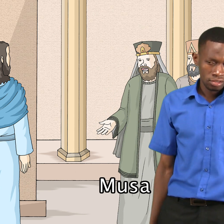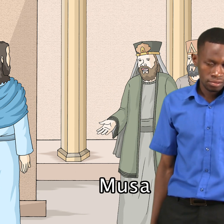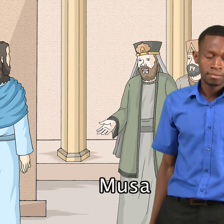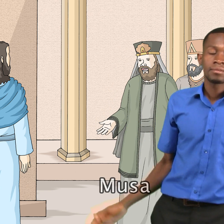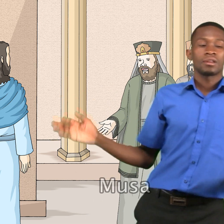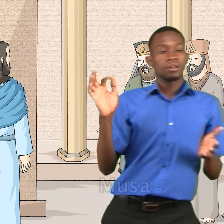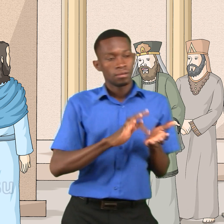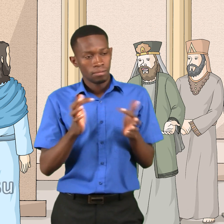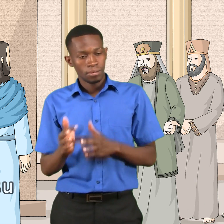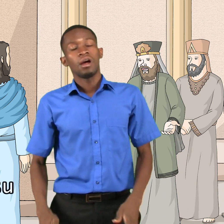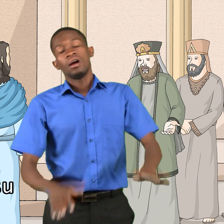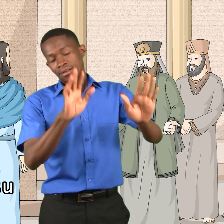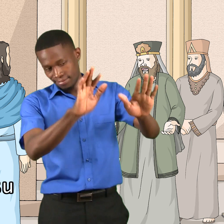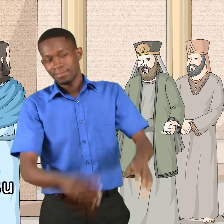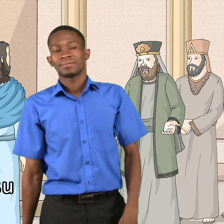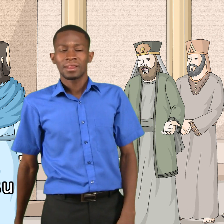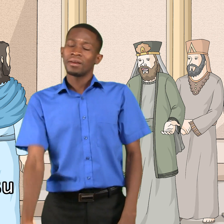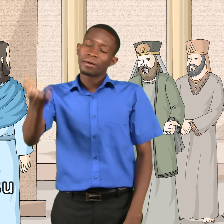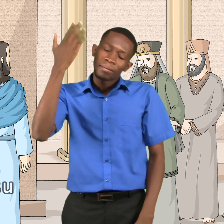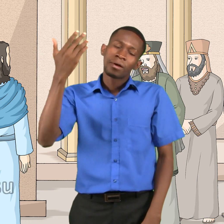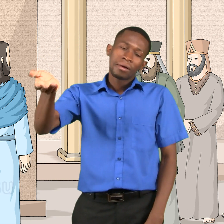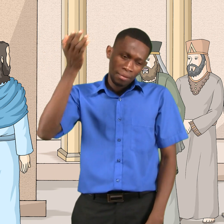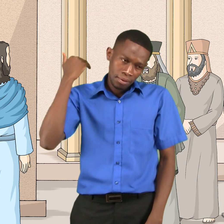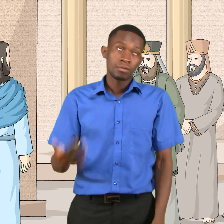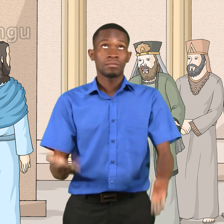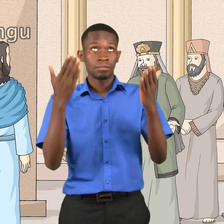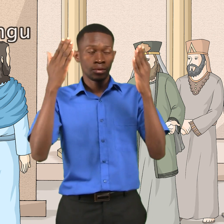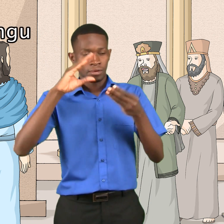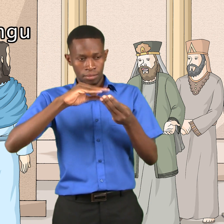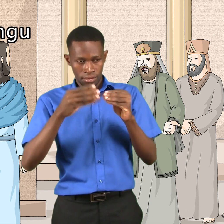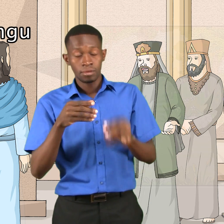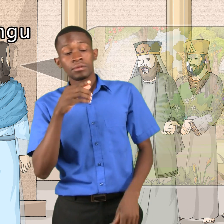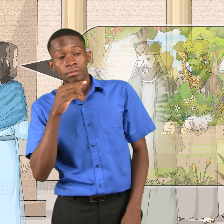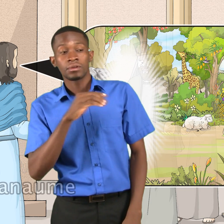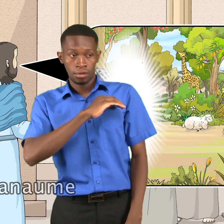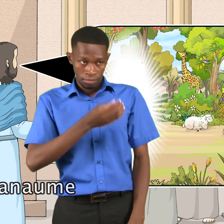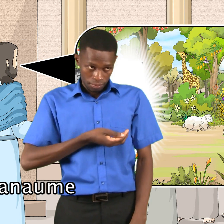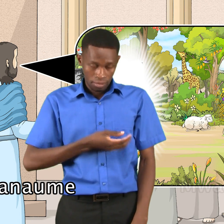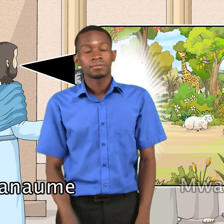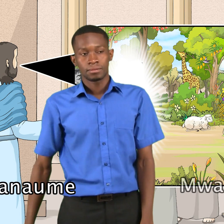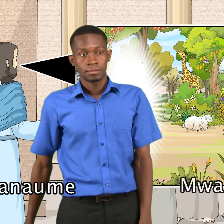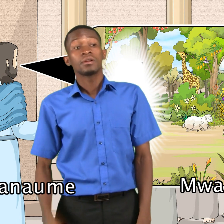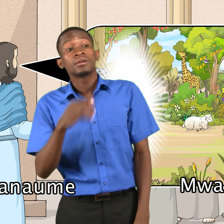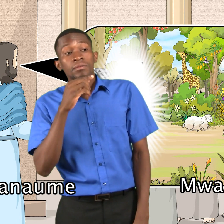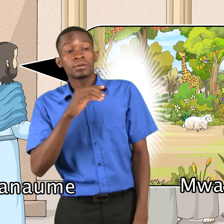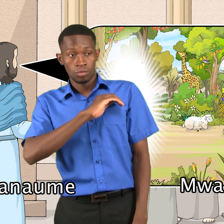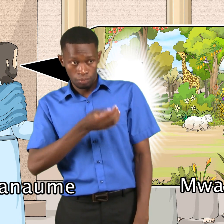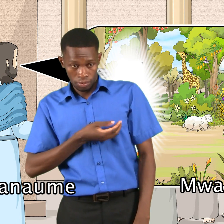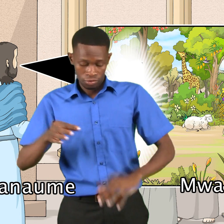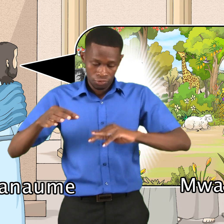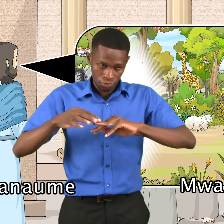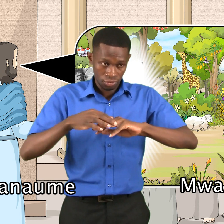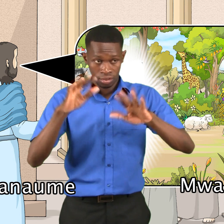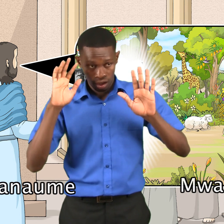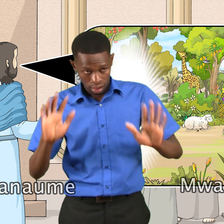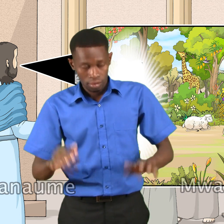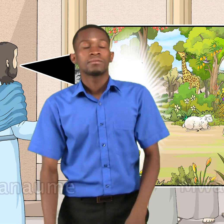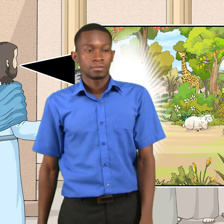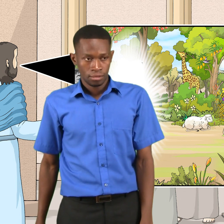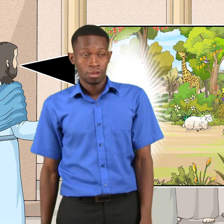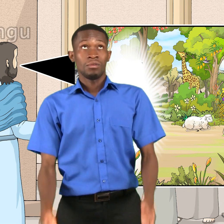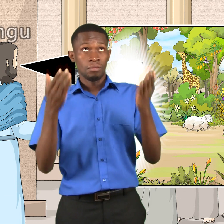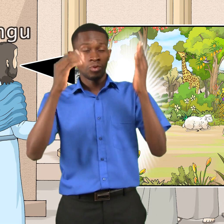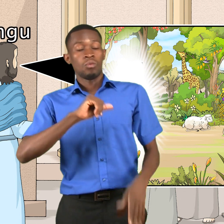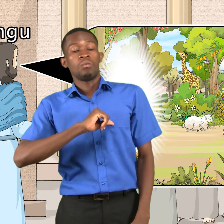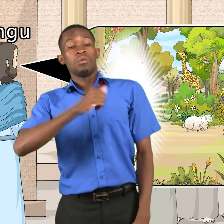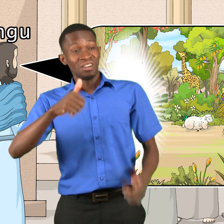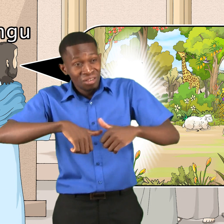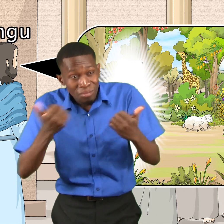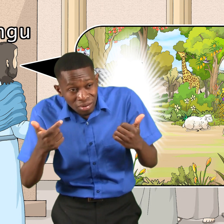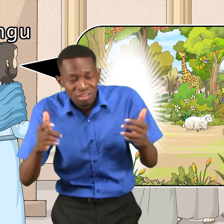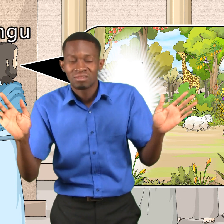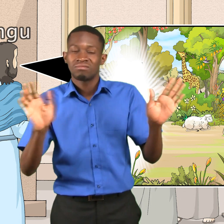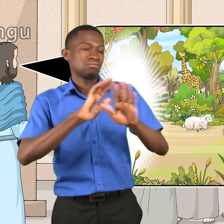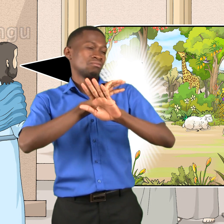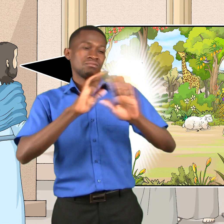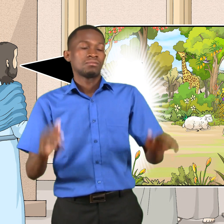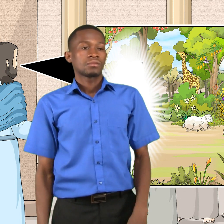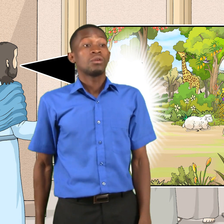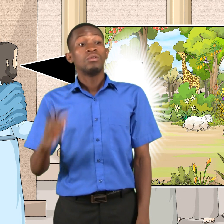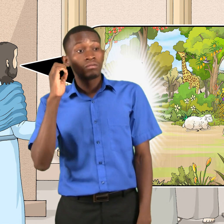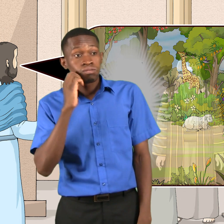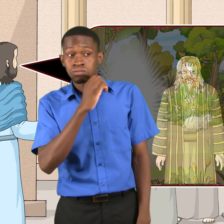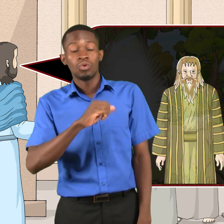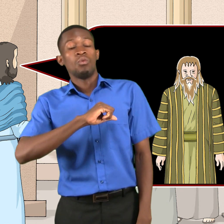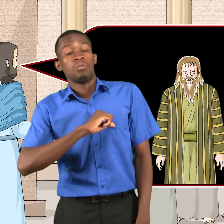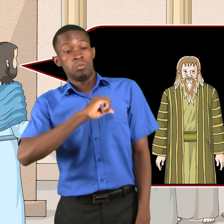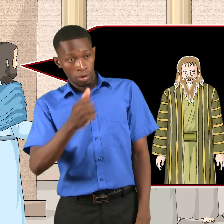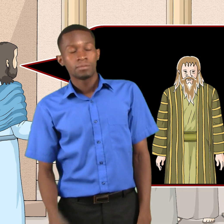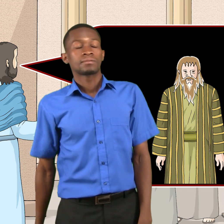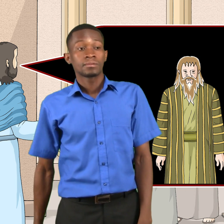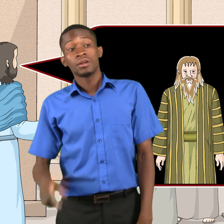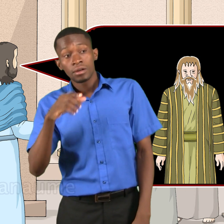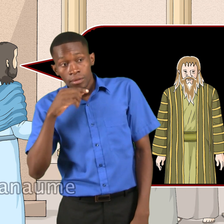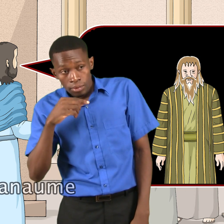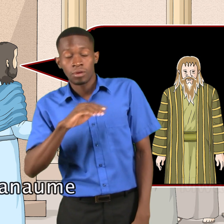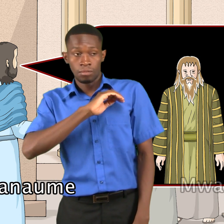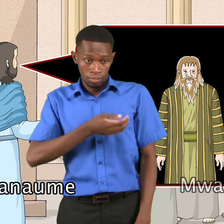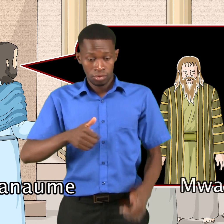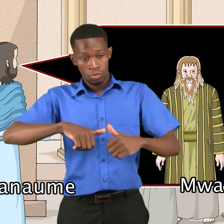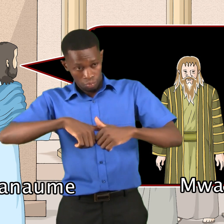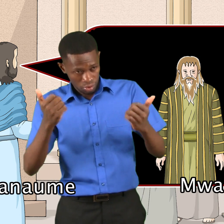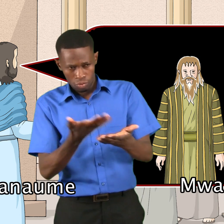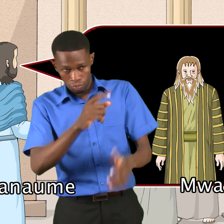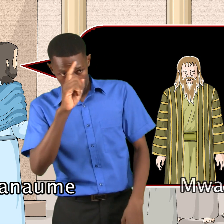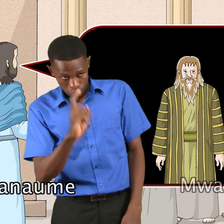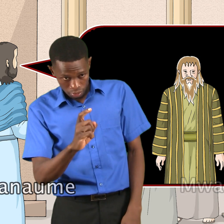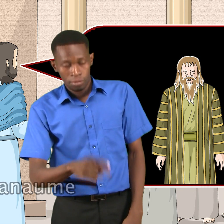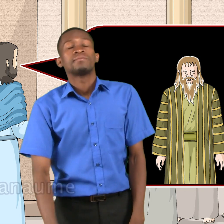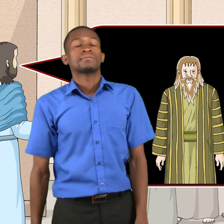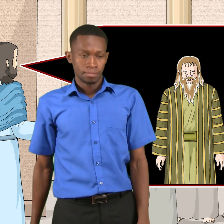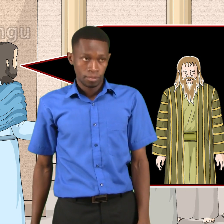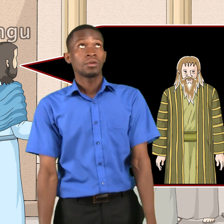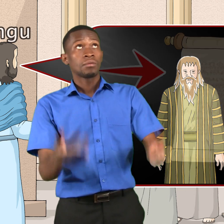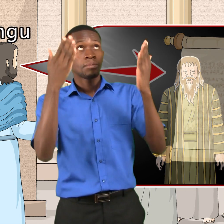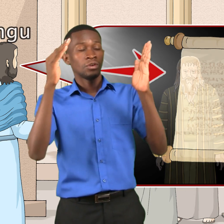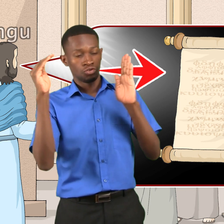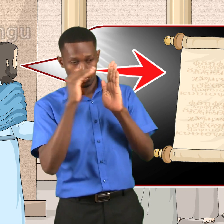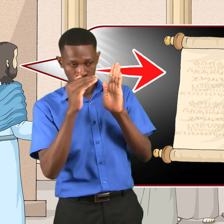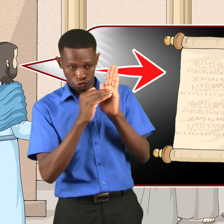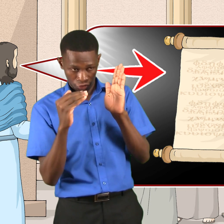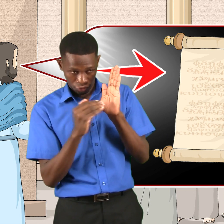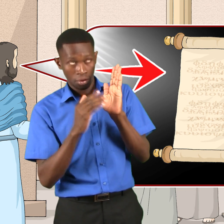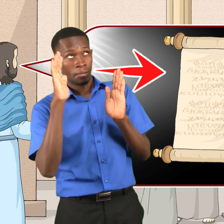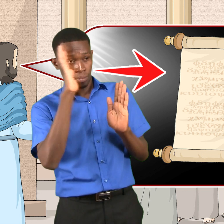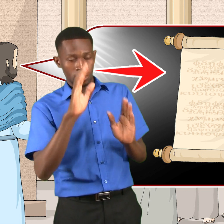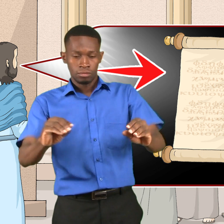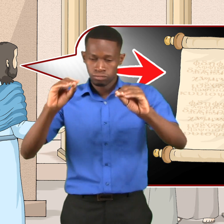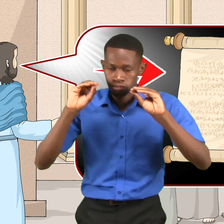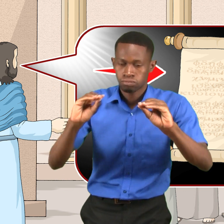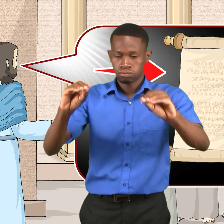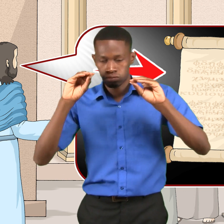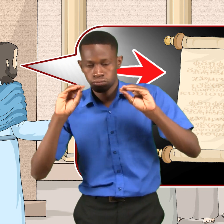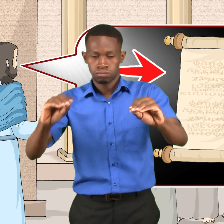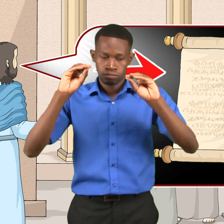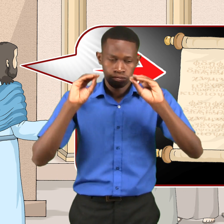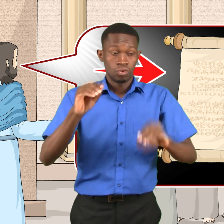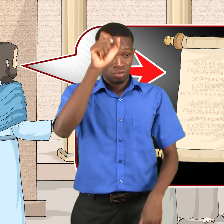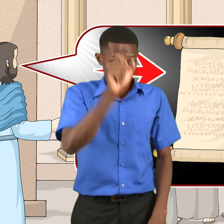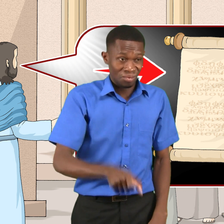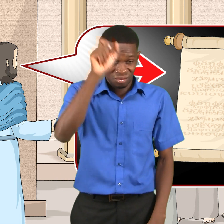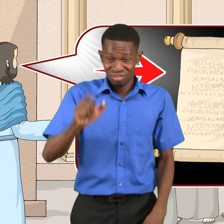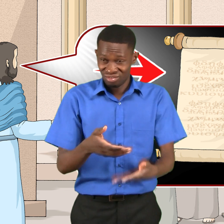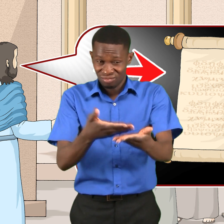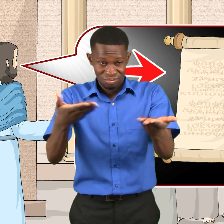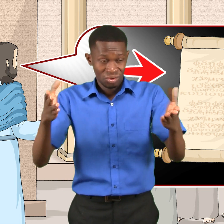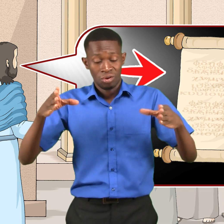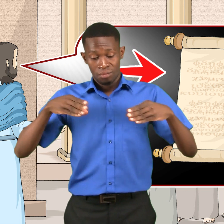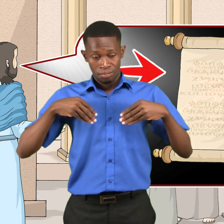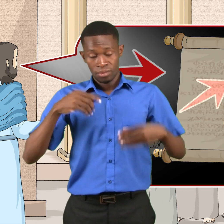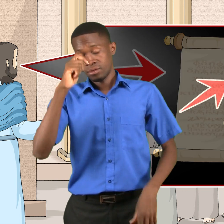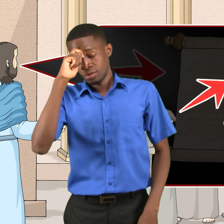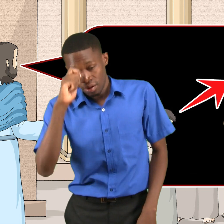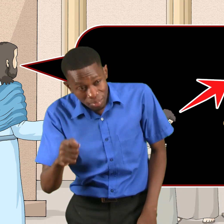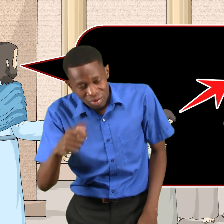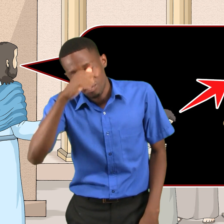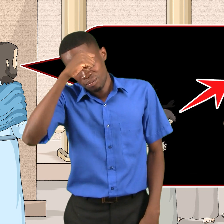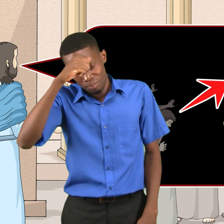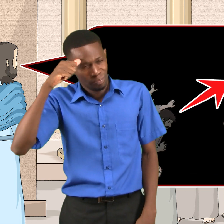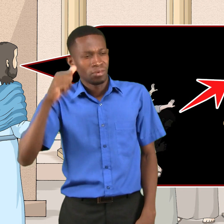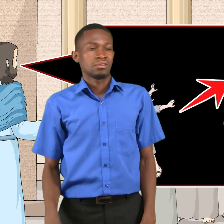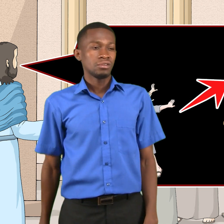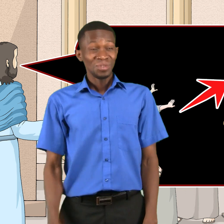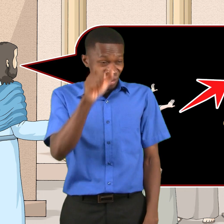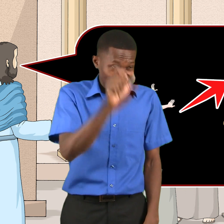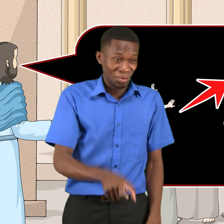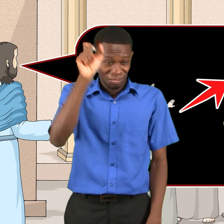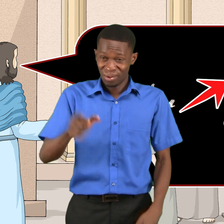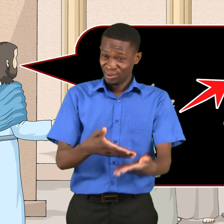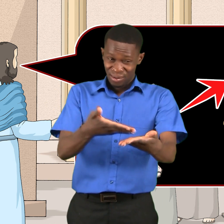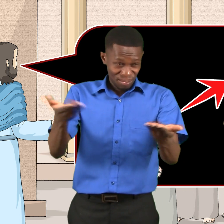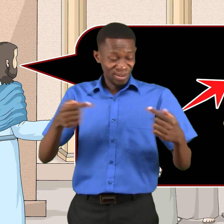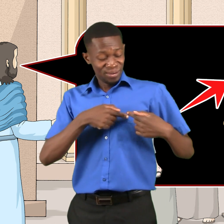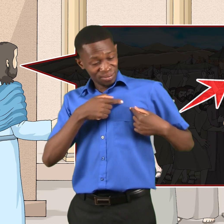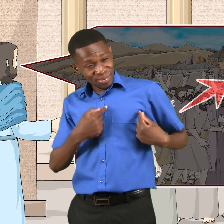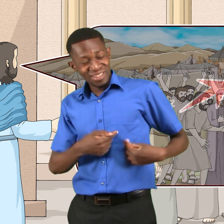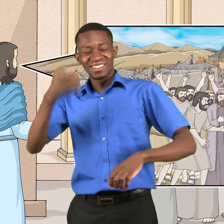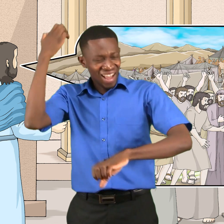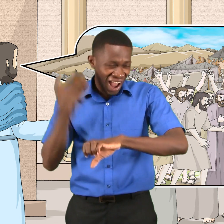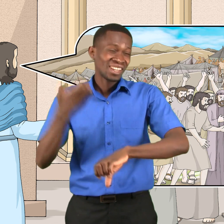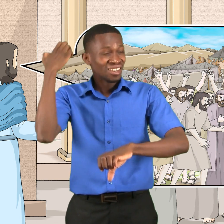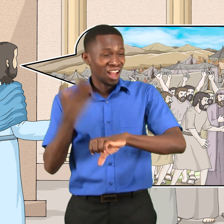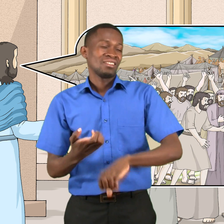Jesus replied, “Moses permitted you to divorce your wives because of your hardness of heart;